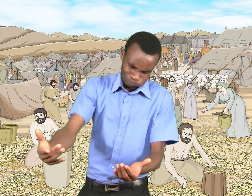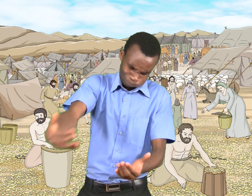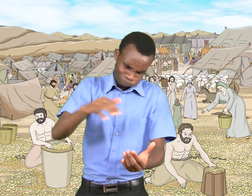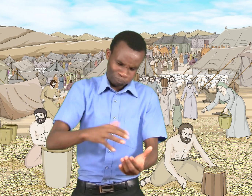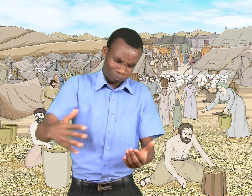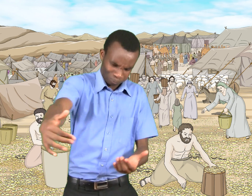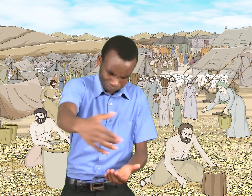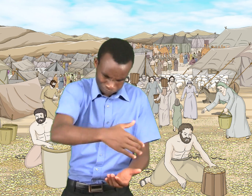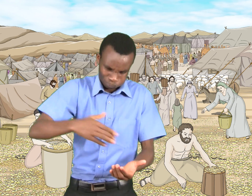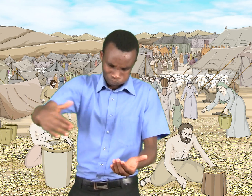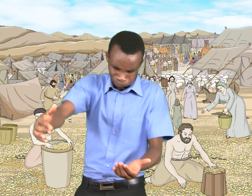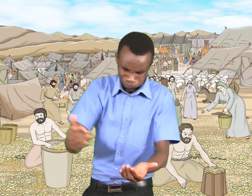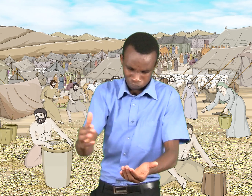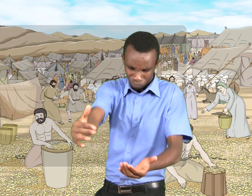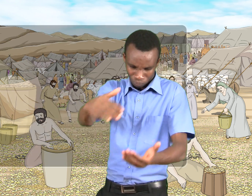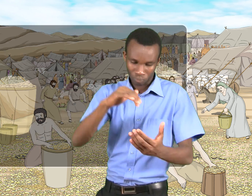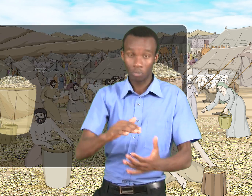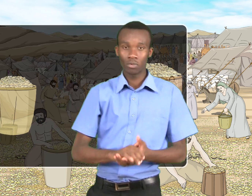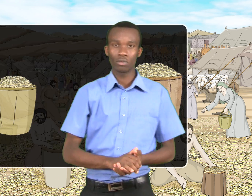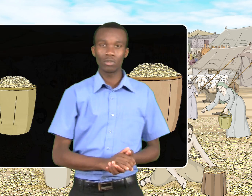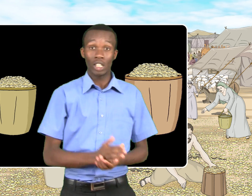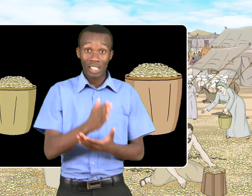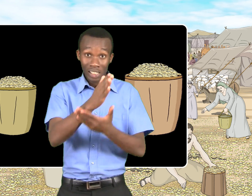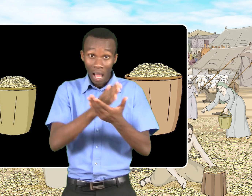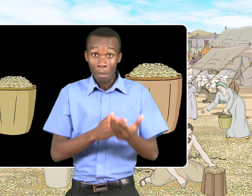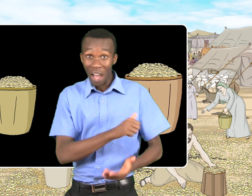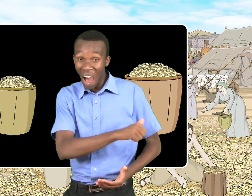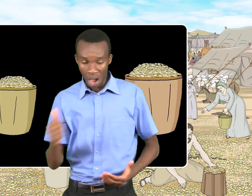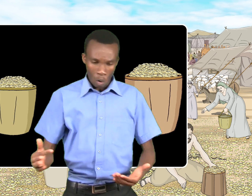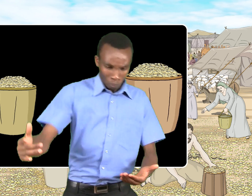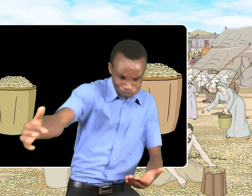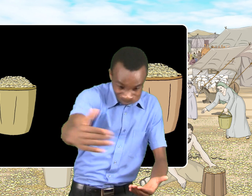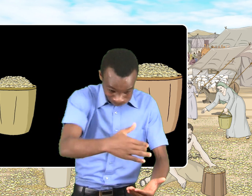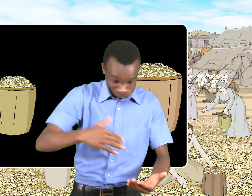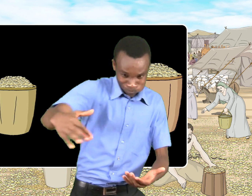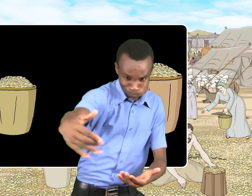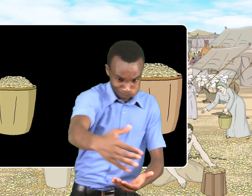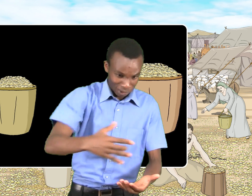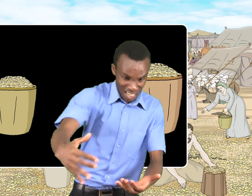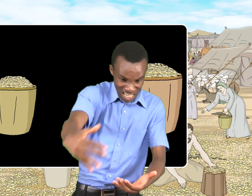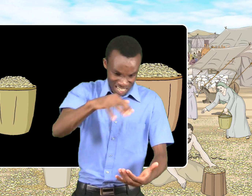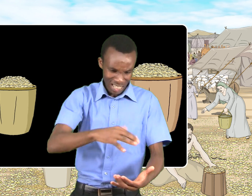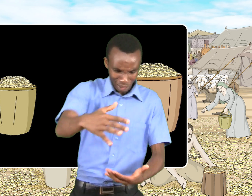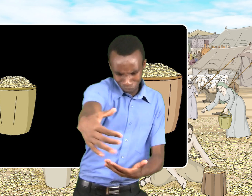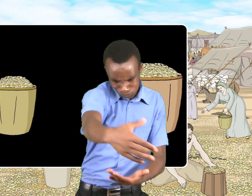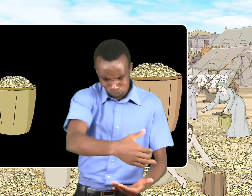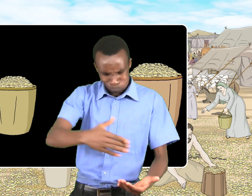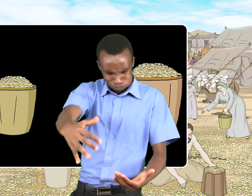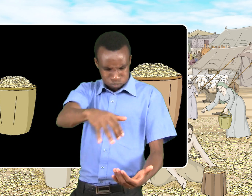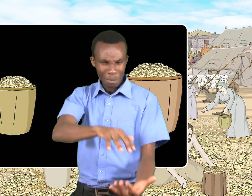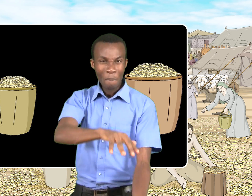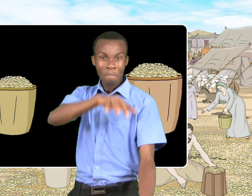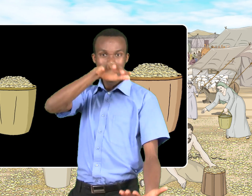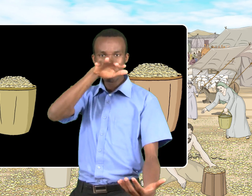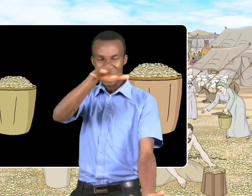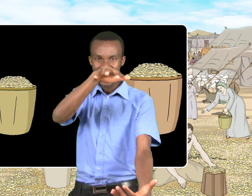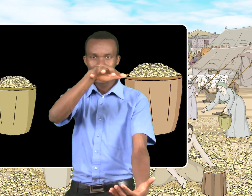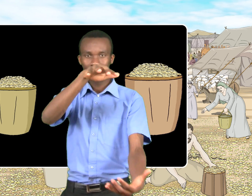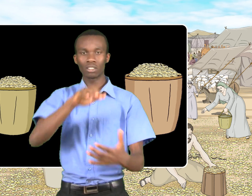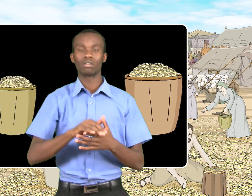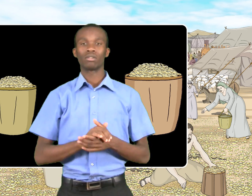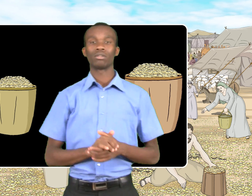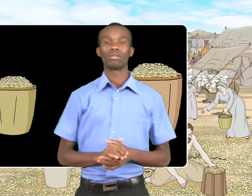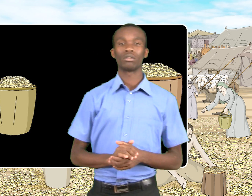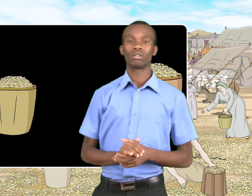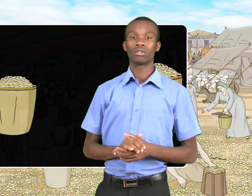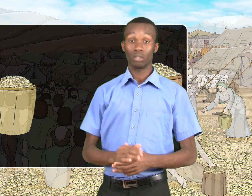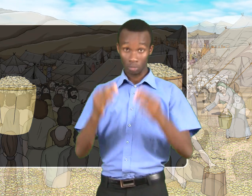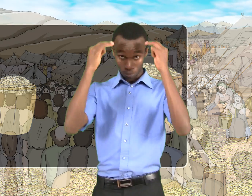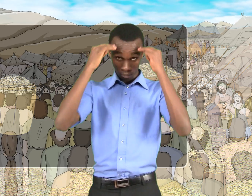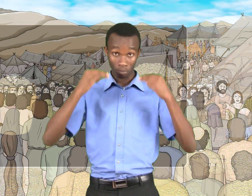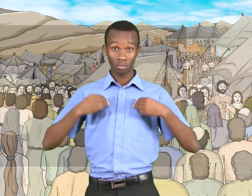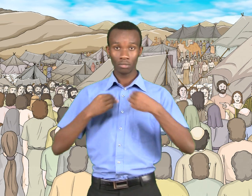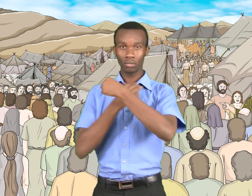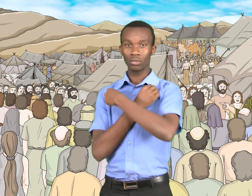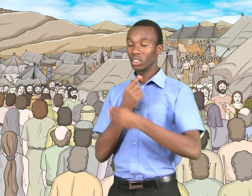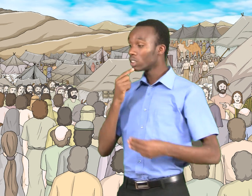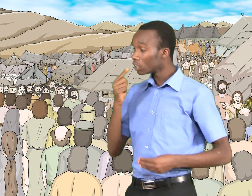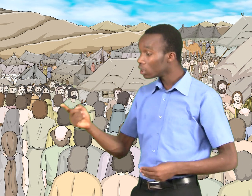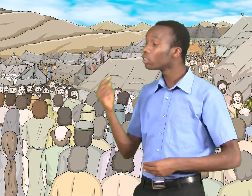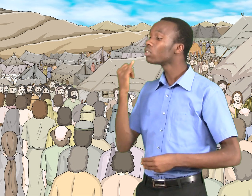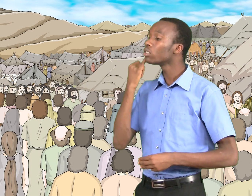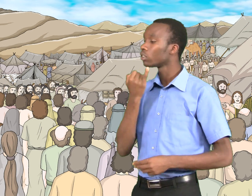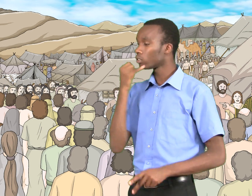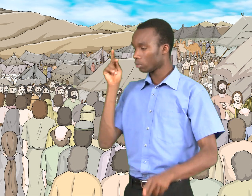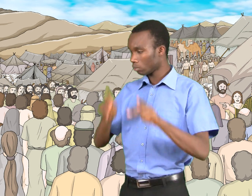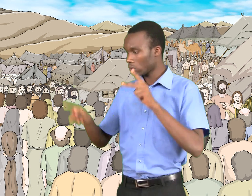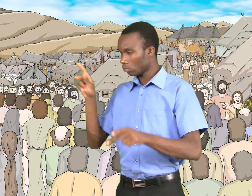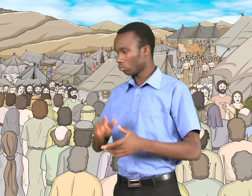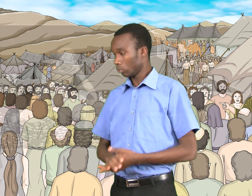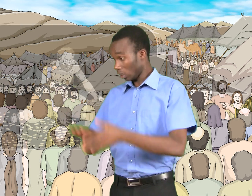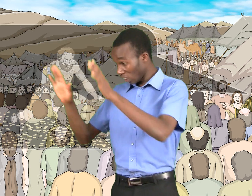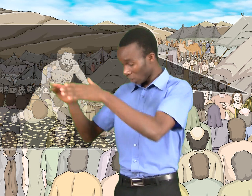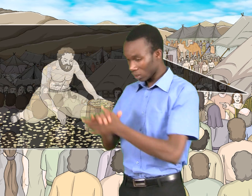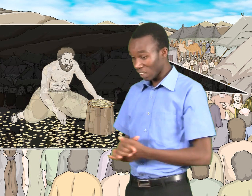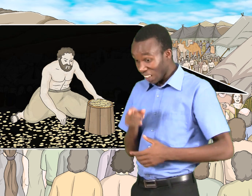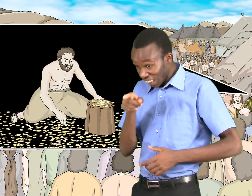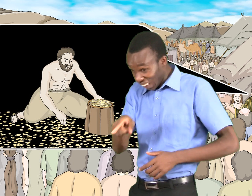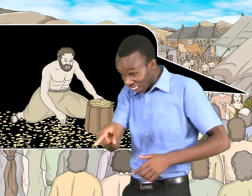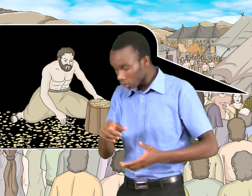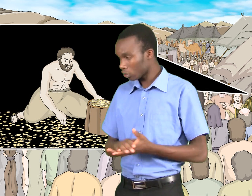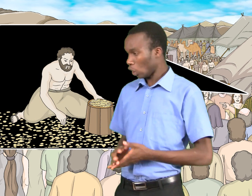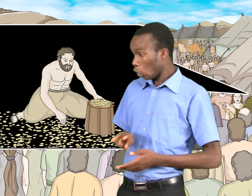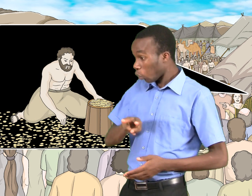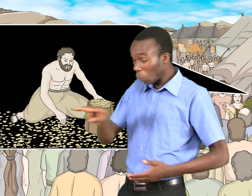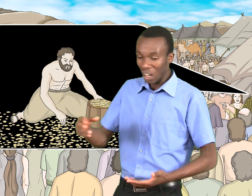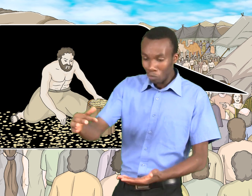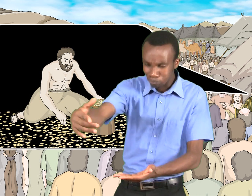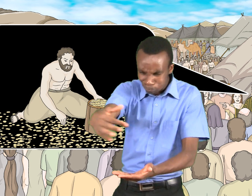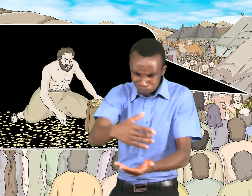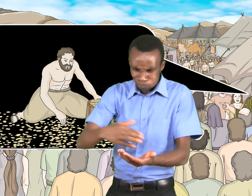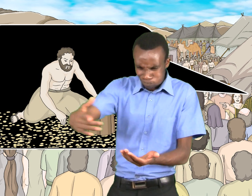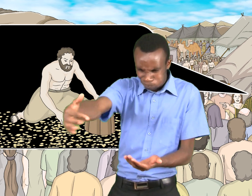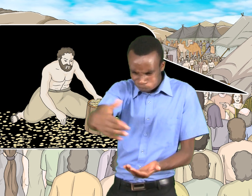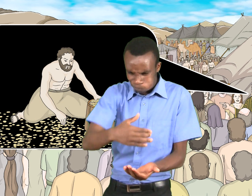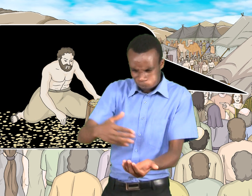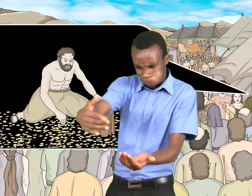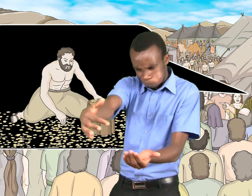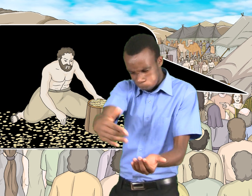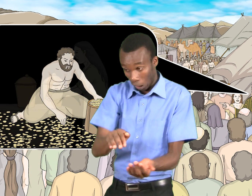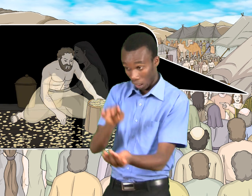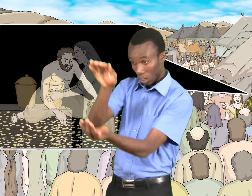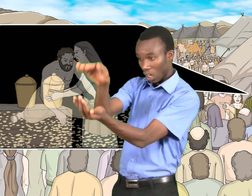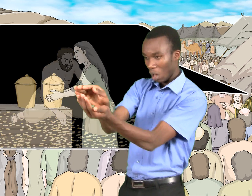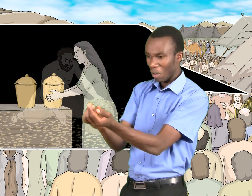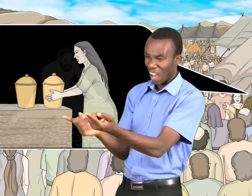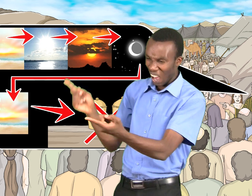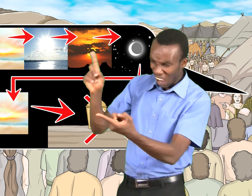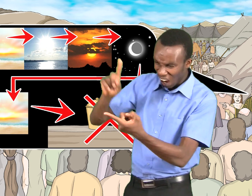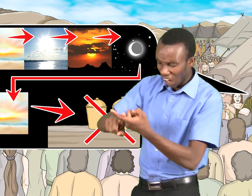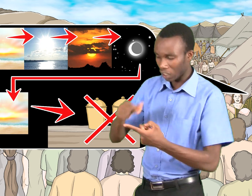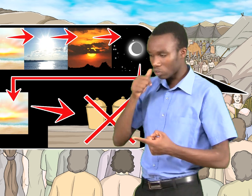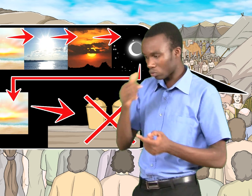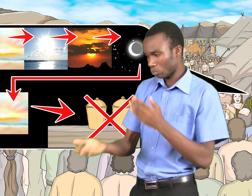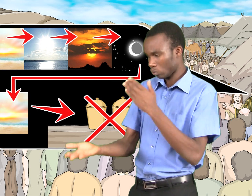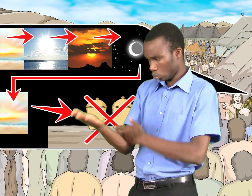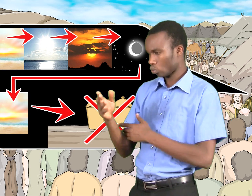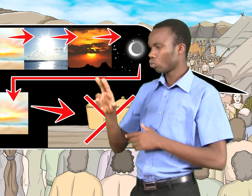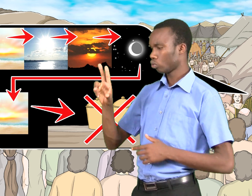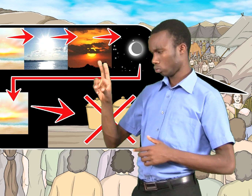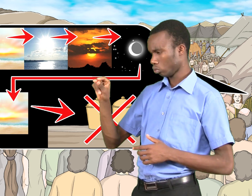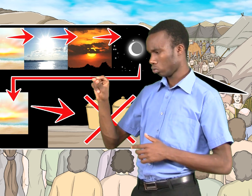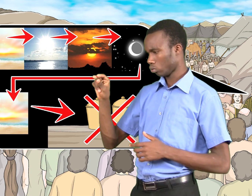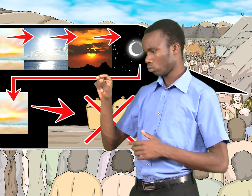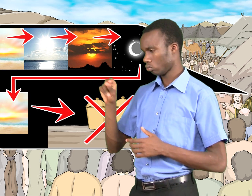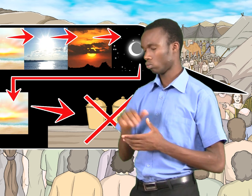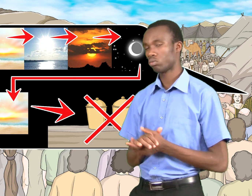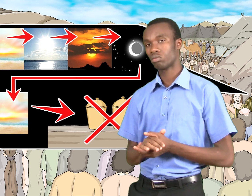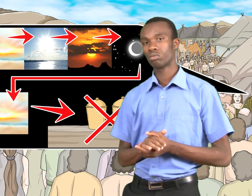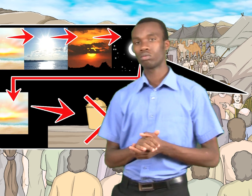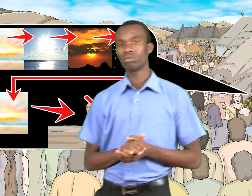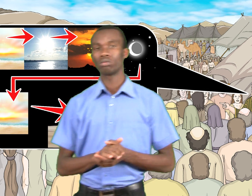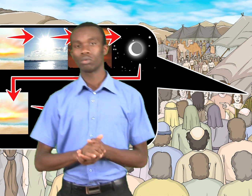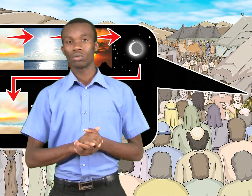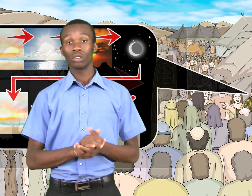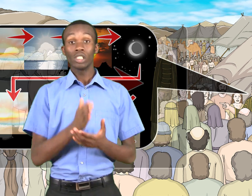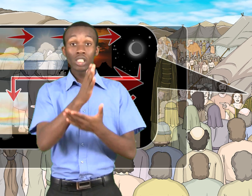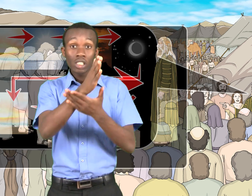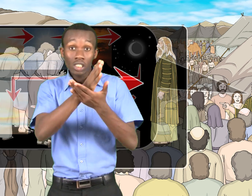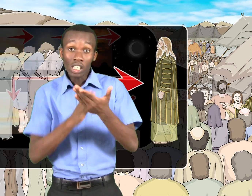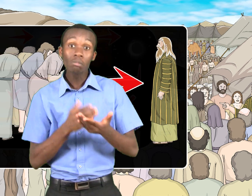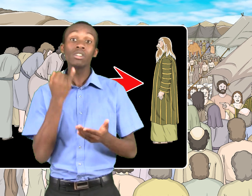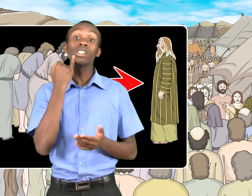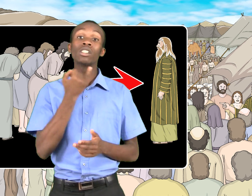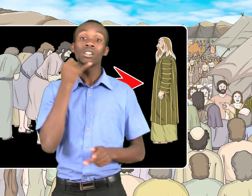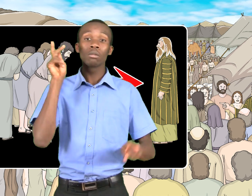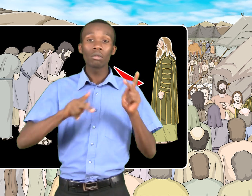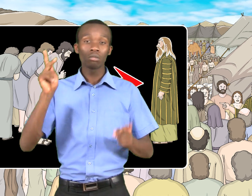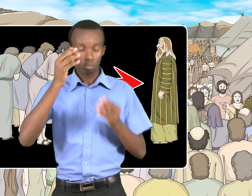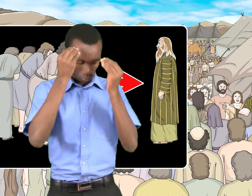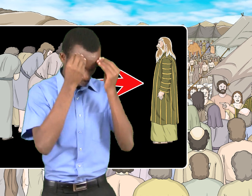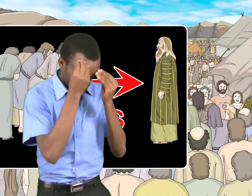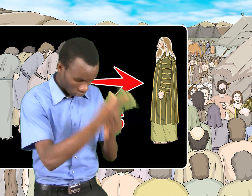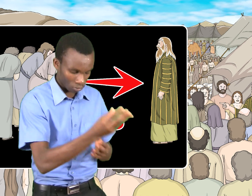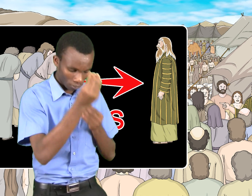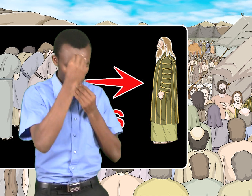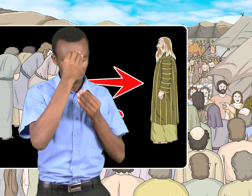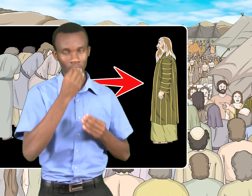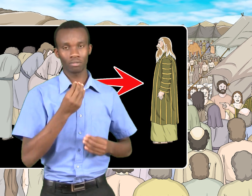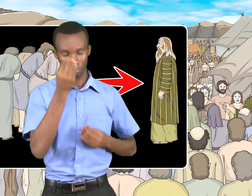Some gathered more, and some less. When they measured it by the omer, he who gathered much had no excess, and he who gathered little had no shortfall. Each one gathered as much as he needed to eat. Then Moses said to them, “No one may keep any of it until morning.”